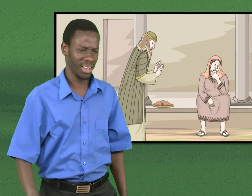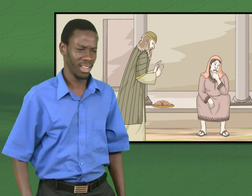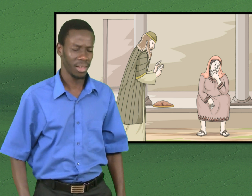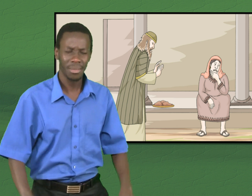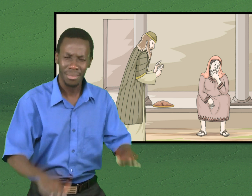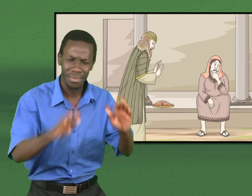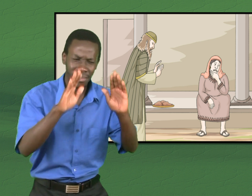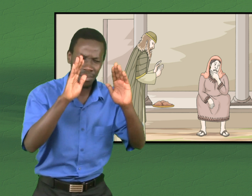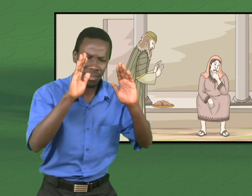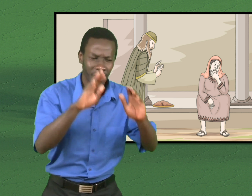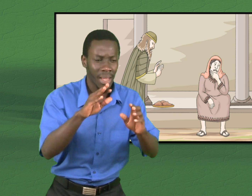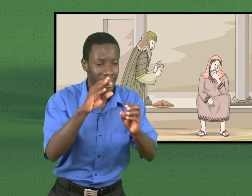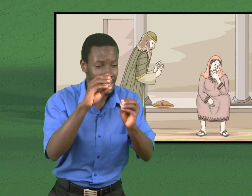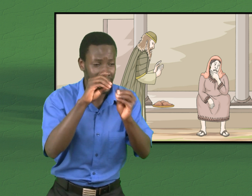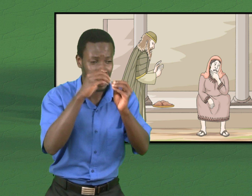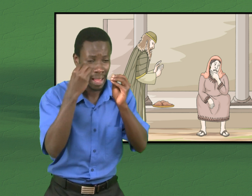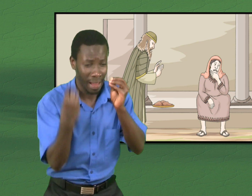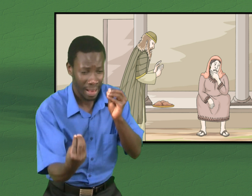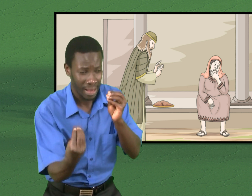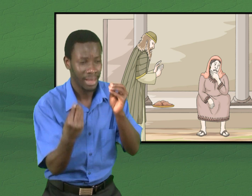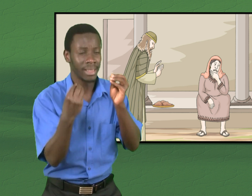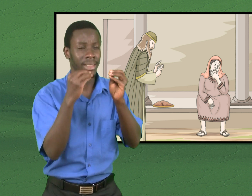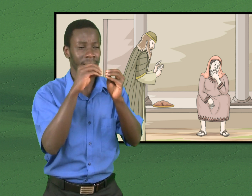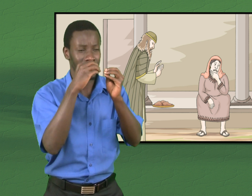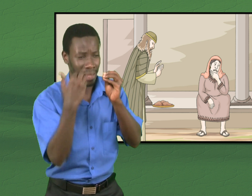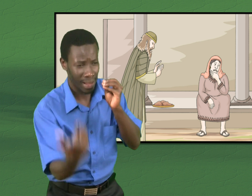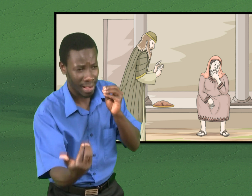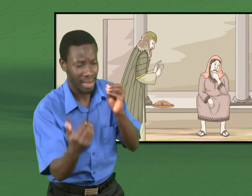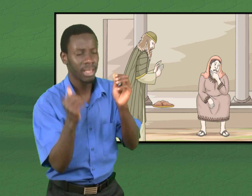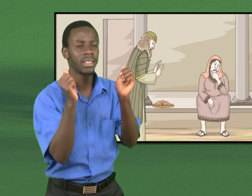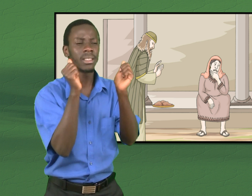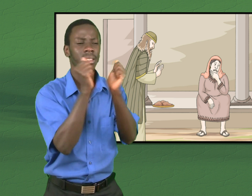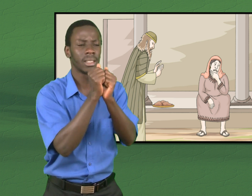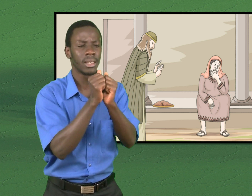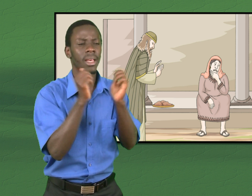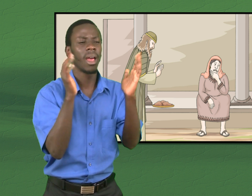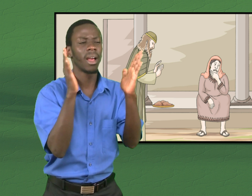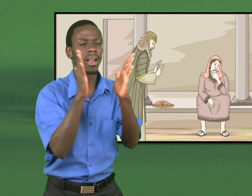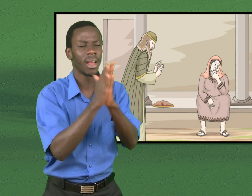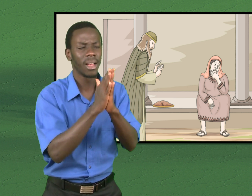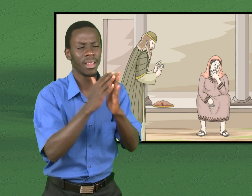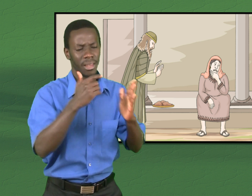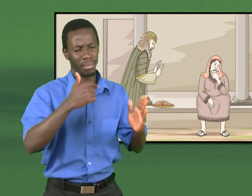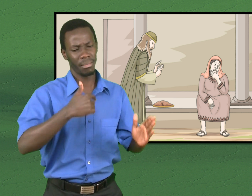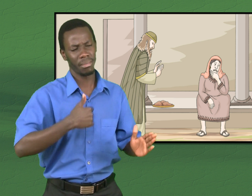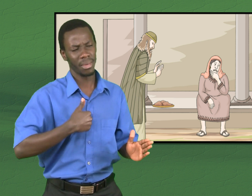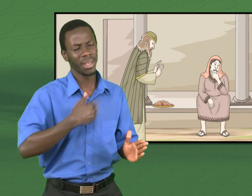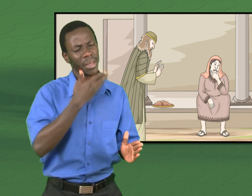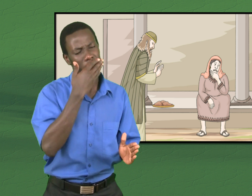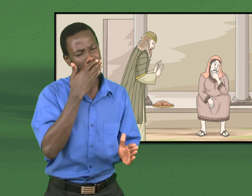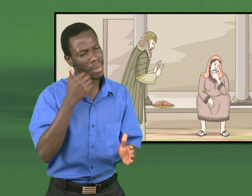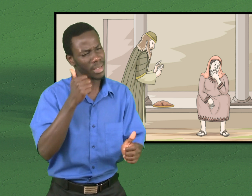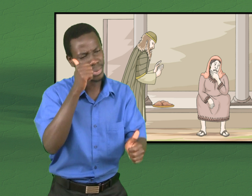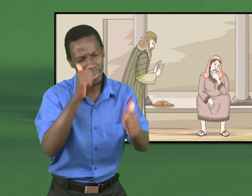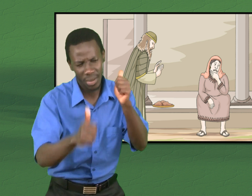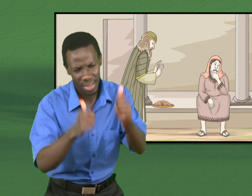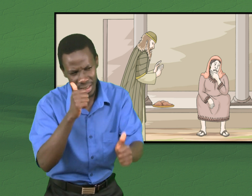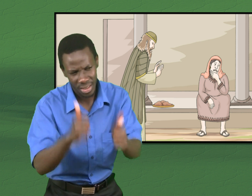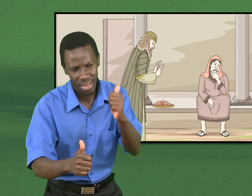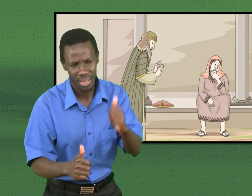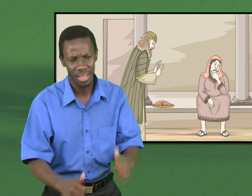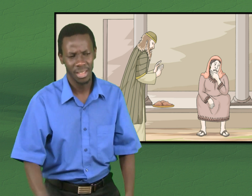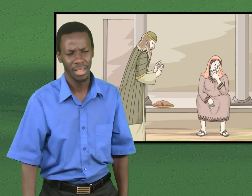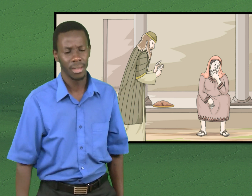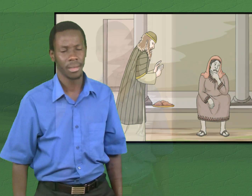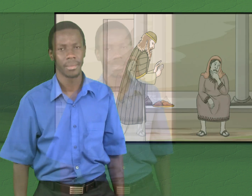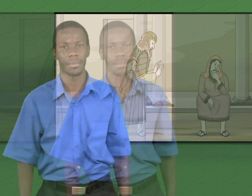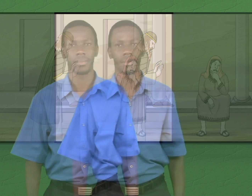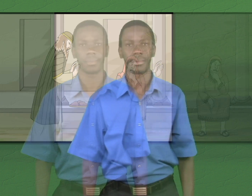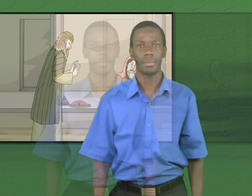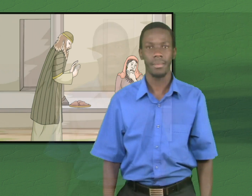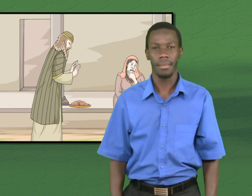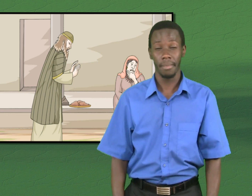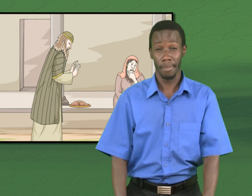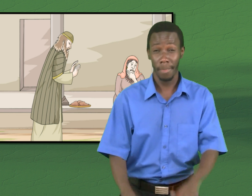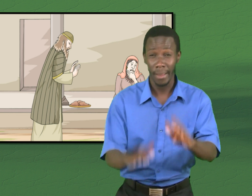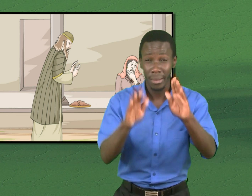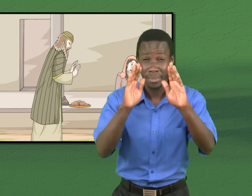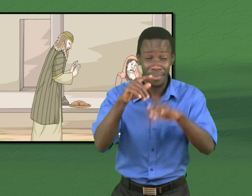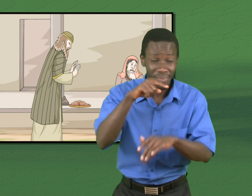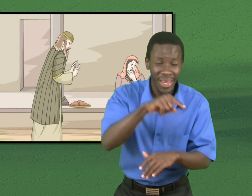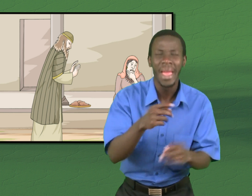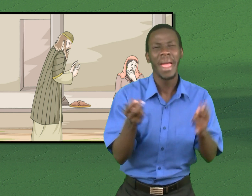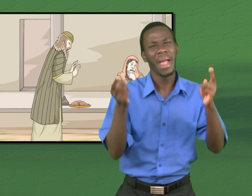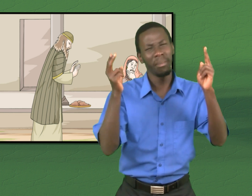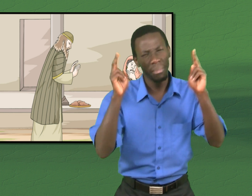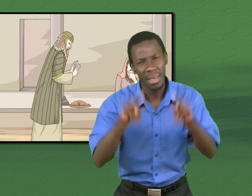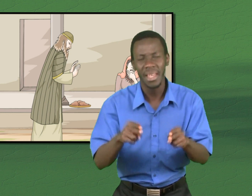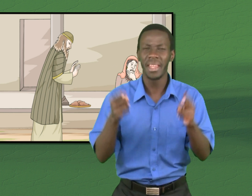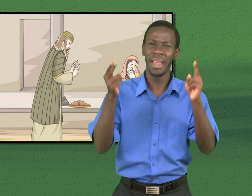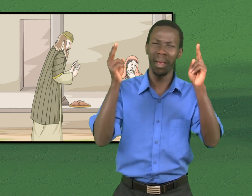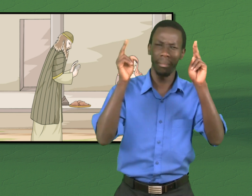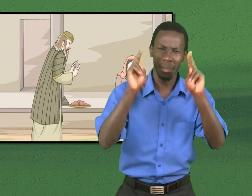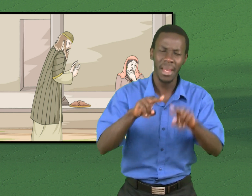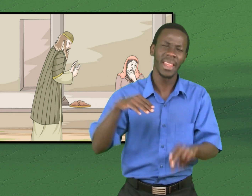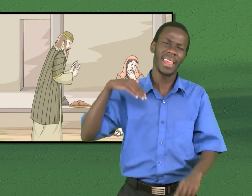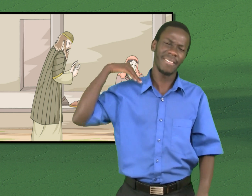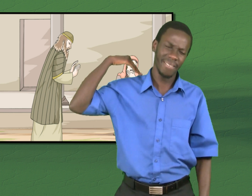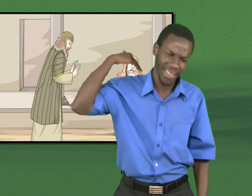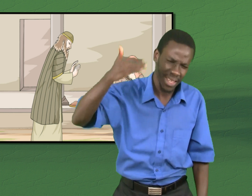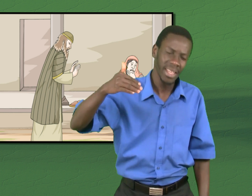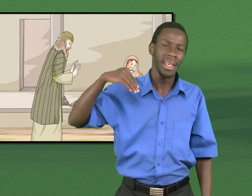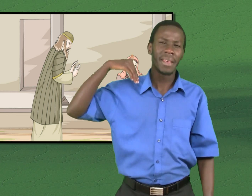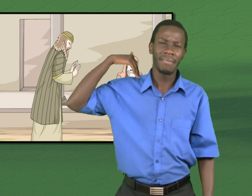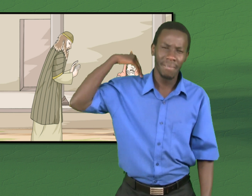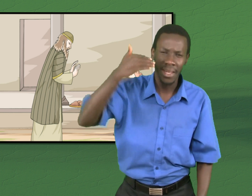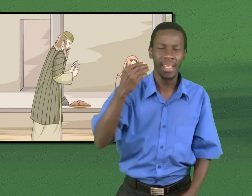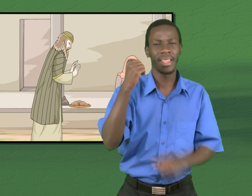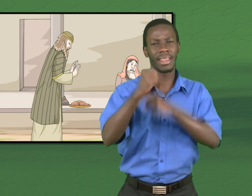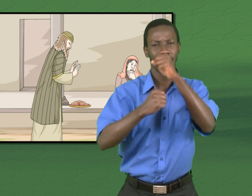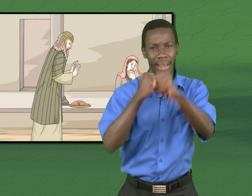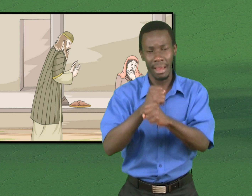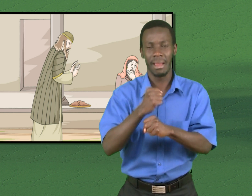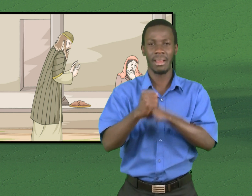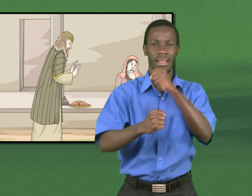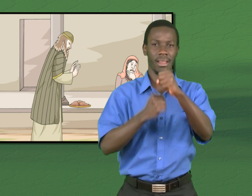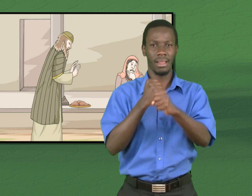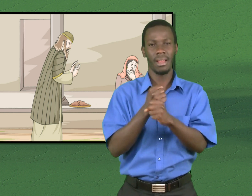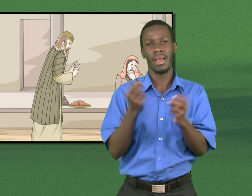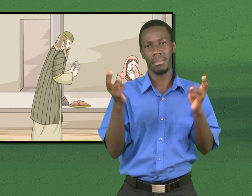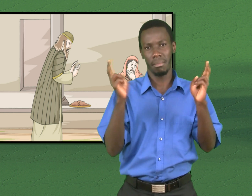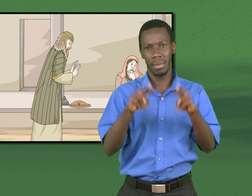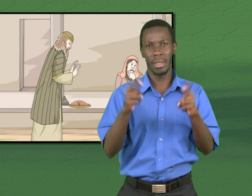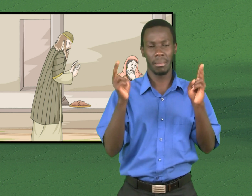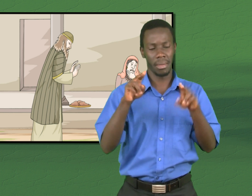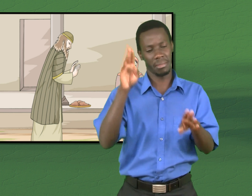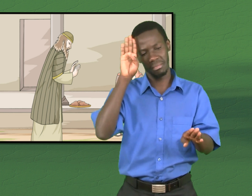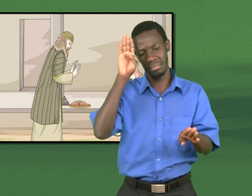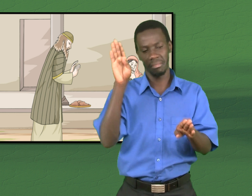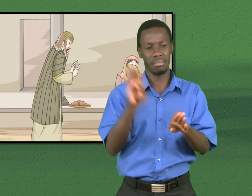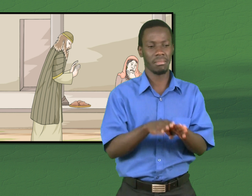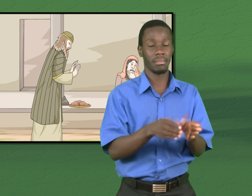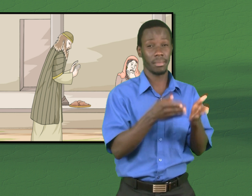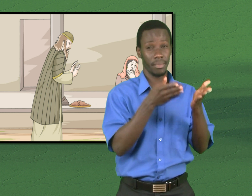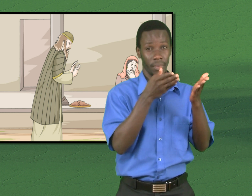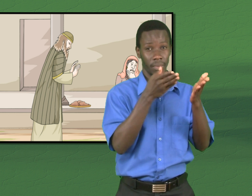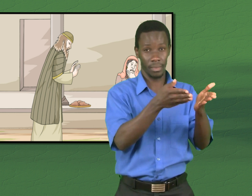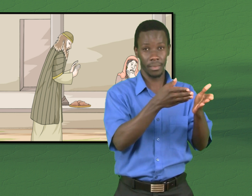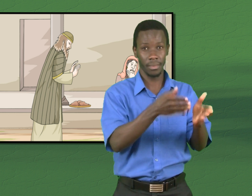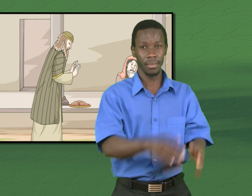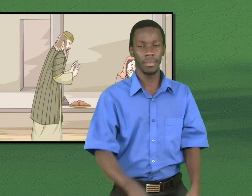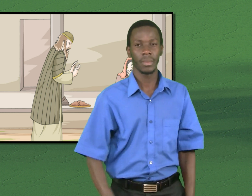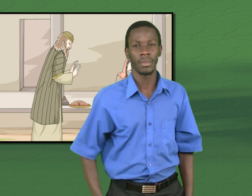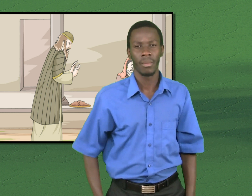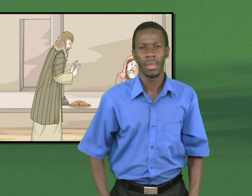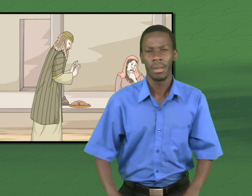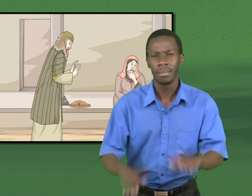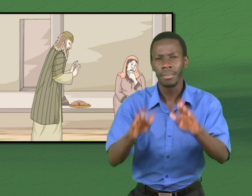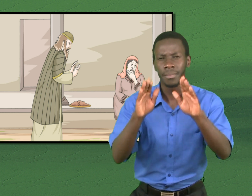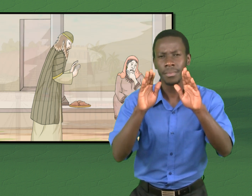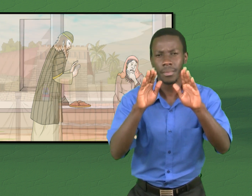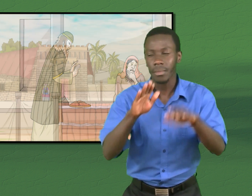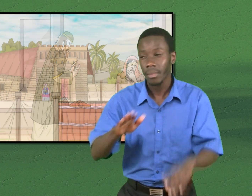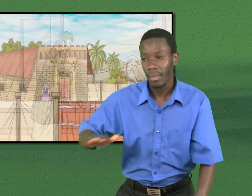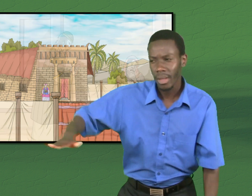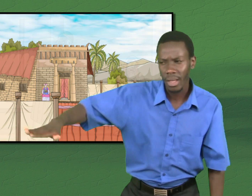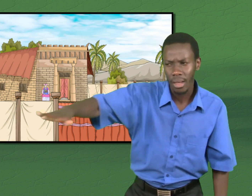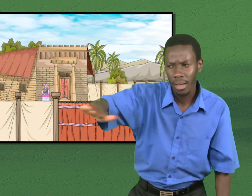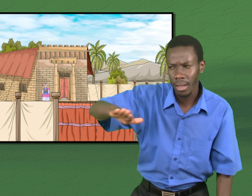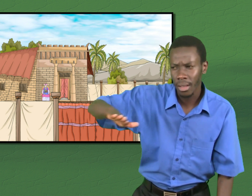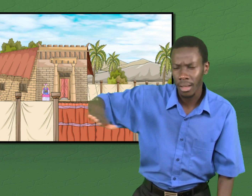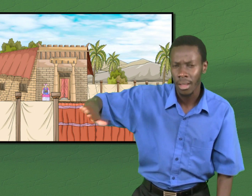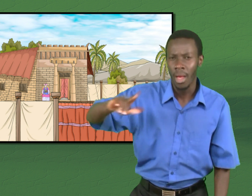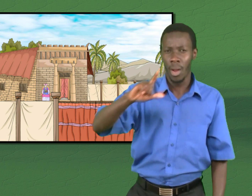Why is your heart so grieved? Am I not better to you than ten sons?”